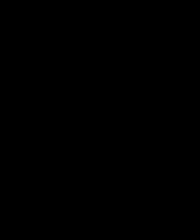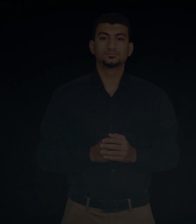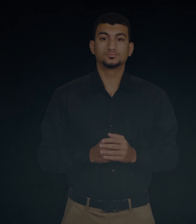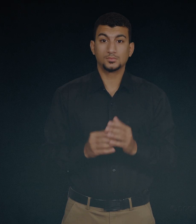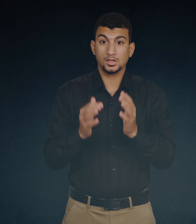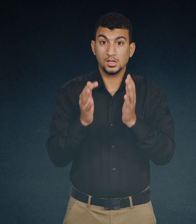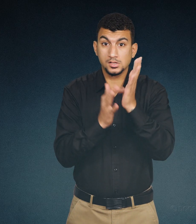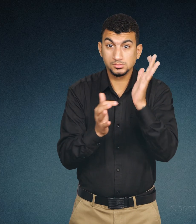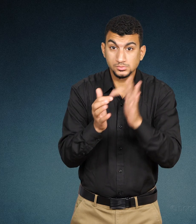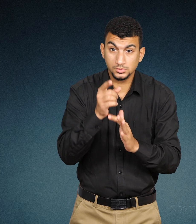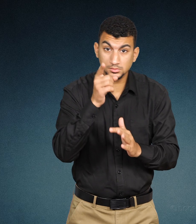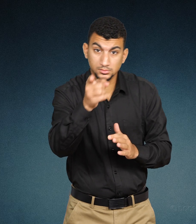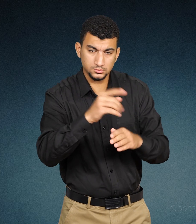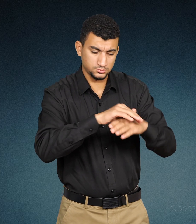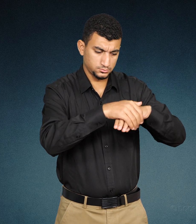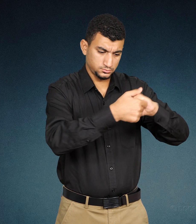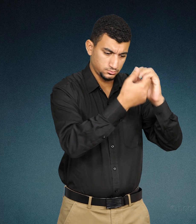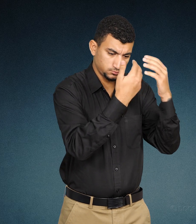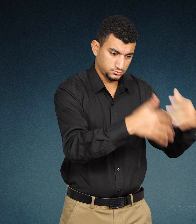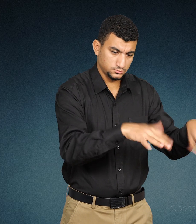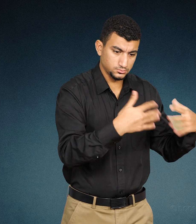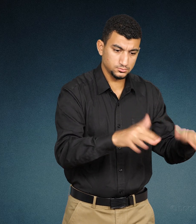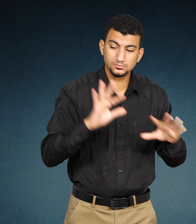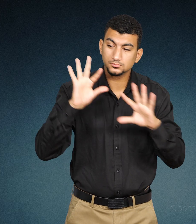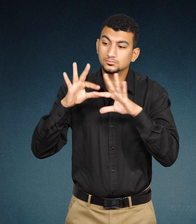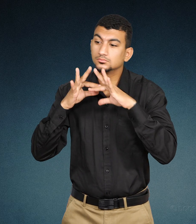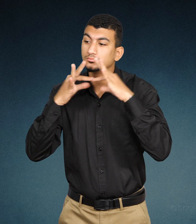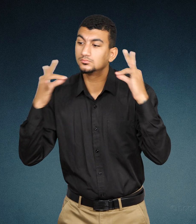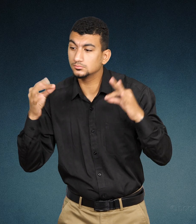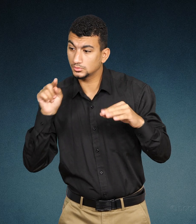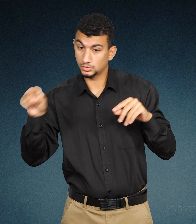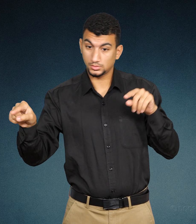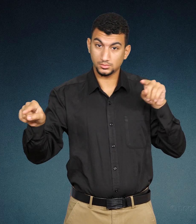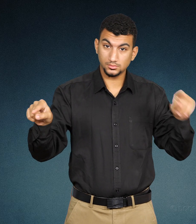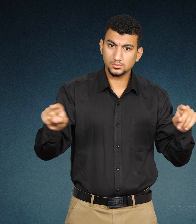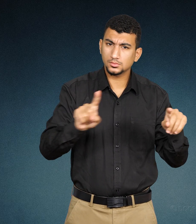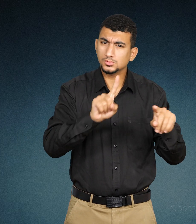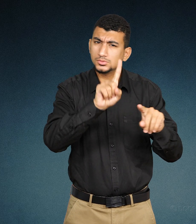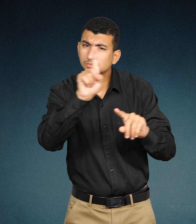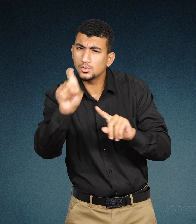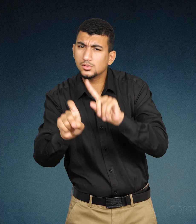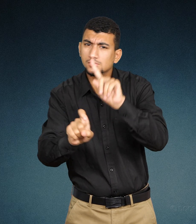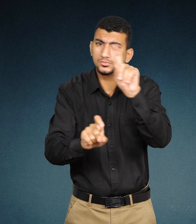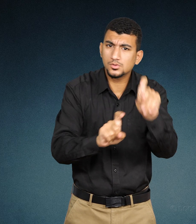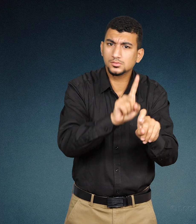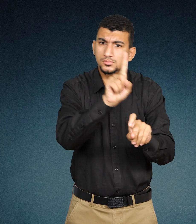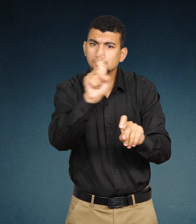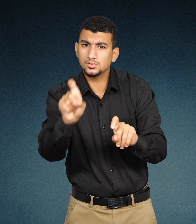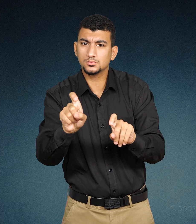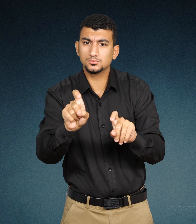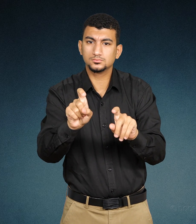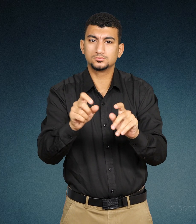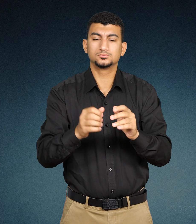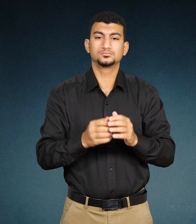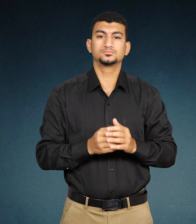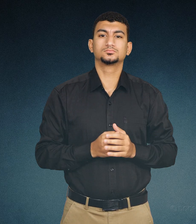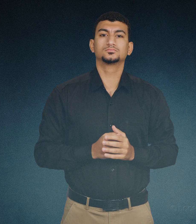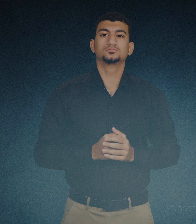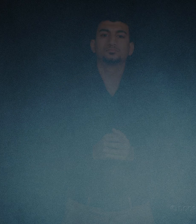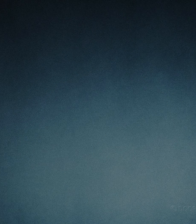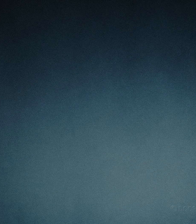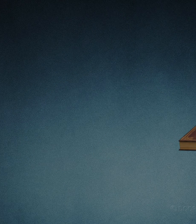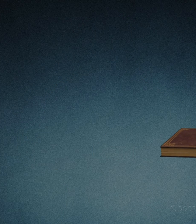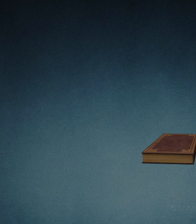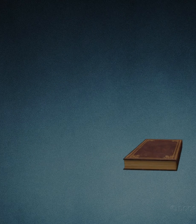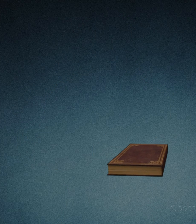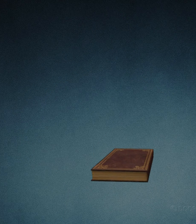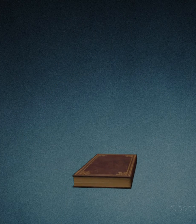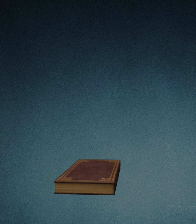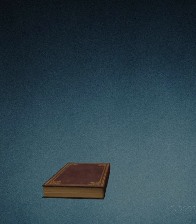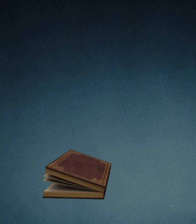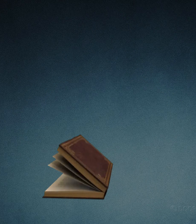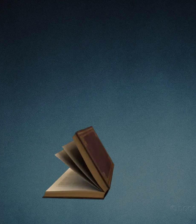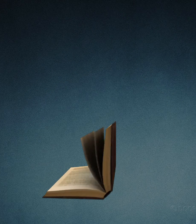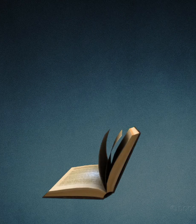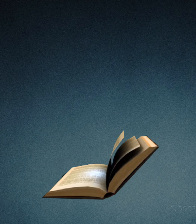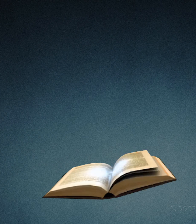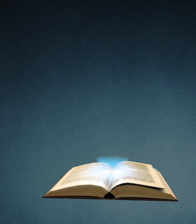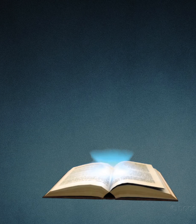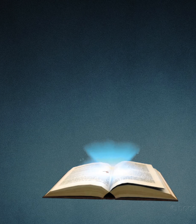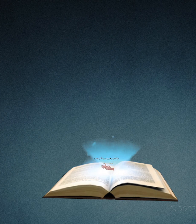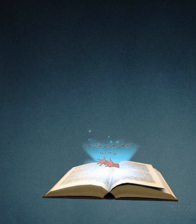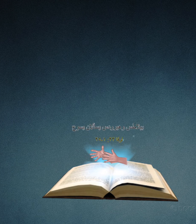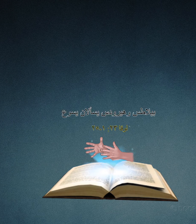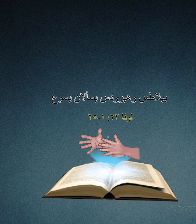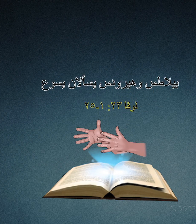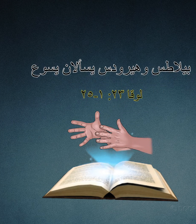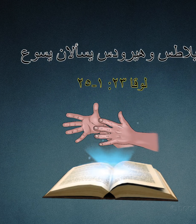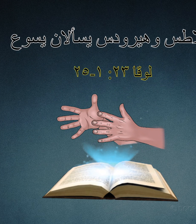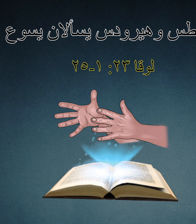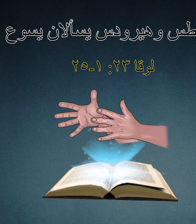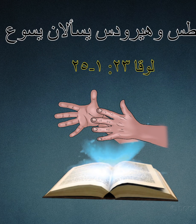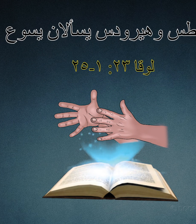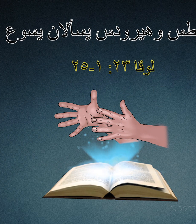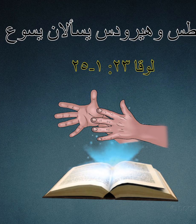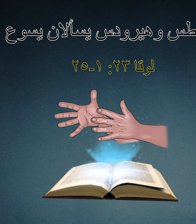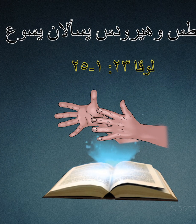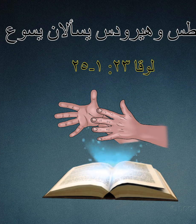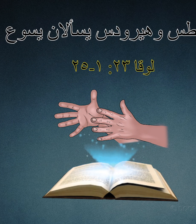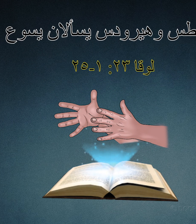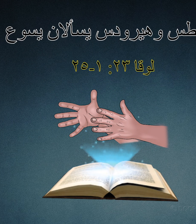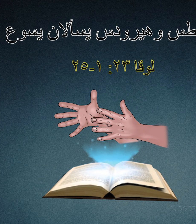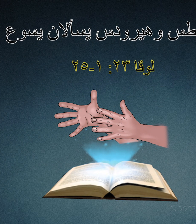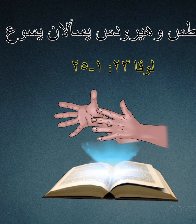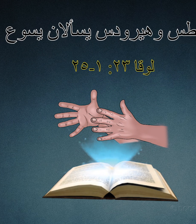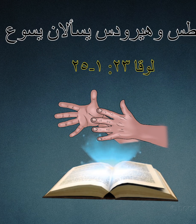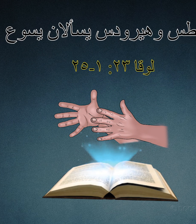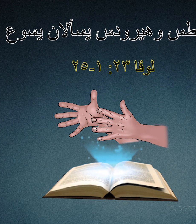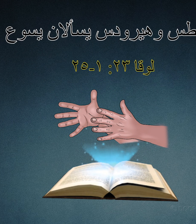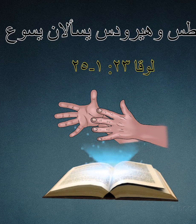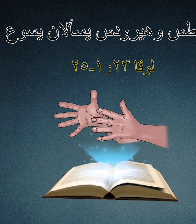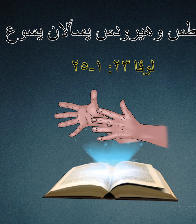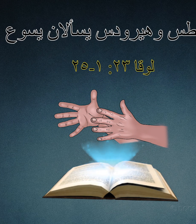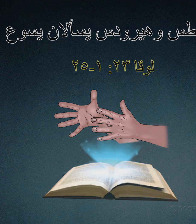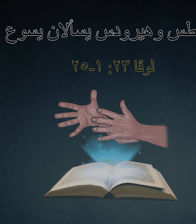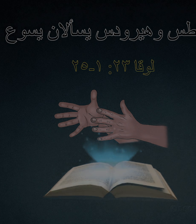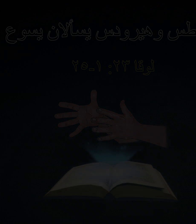Pilate and Herod question Jesus